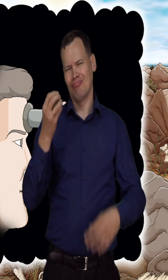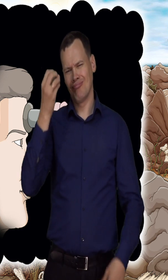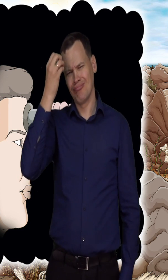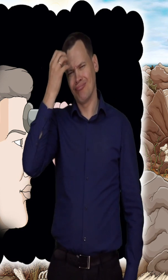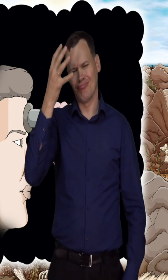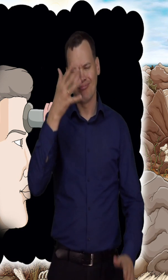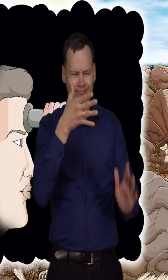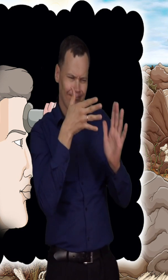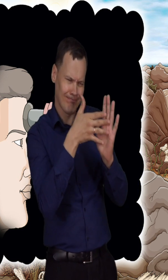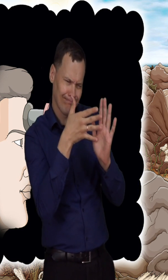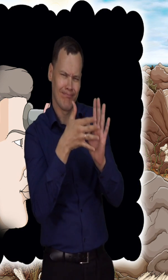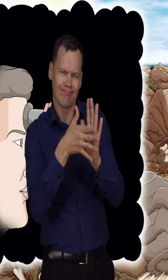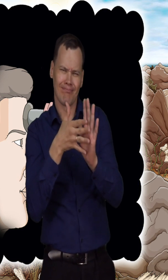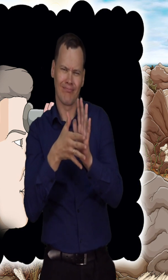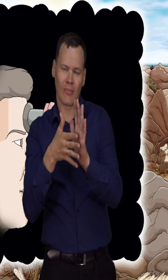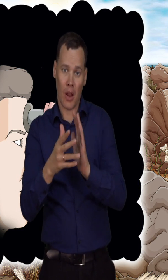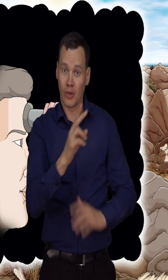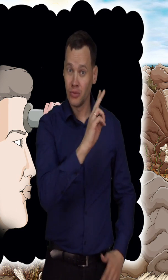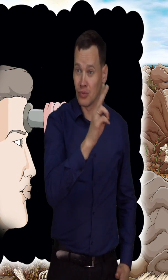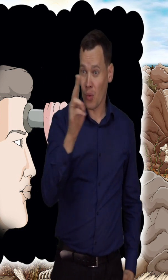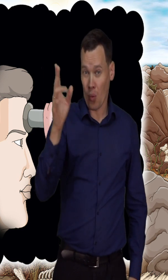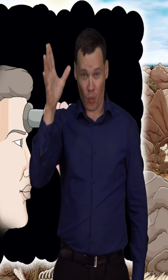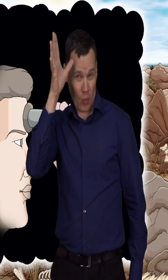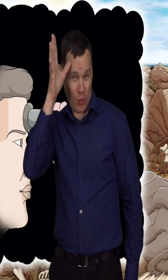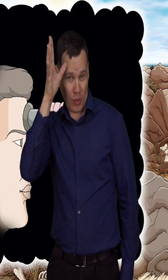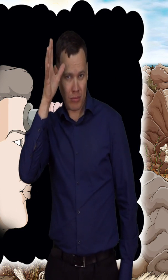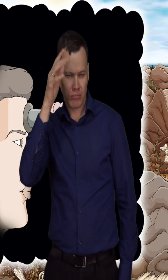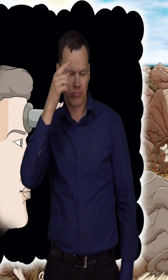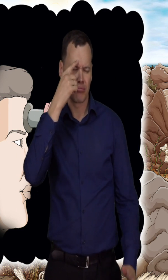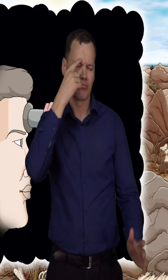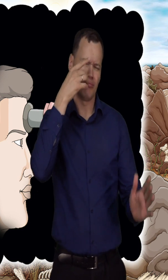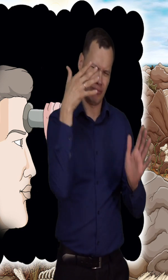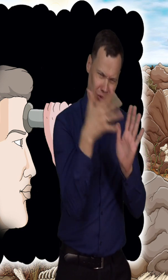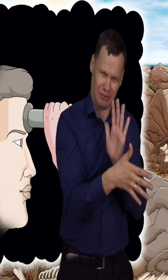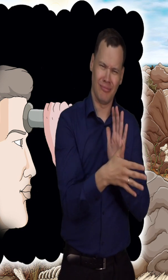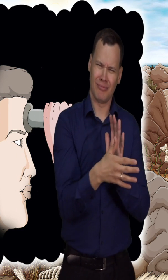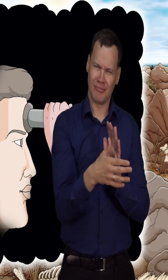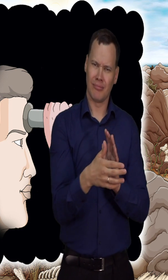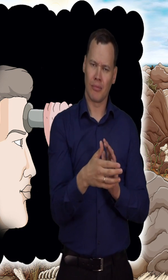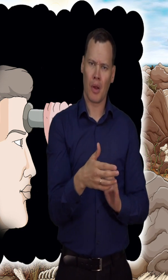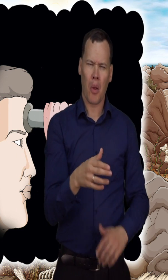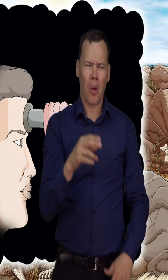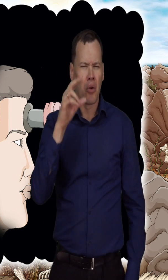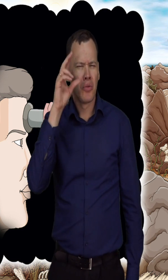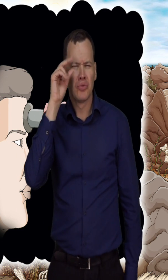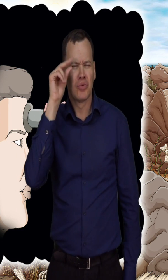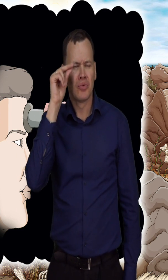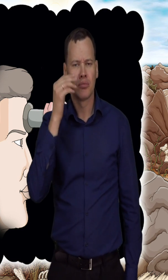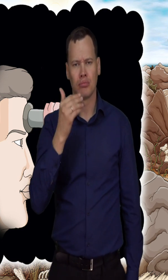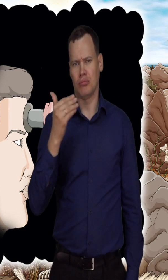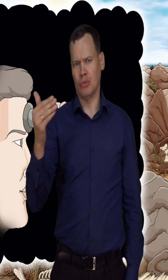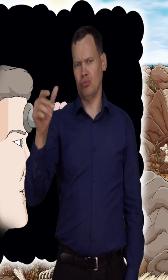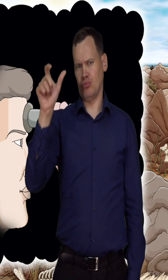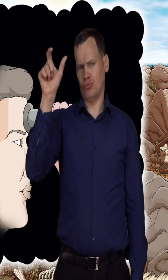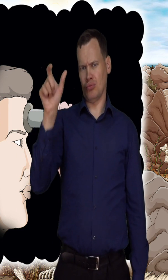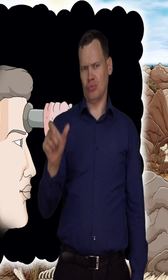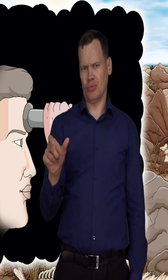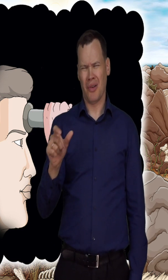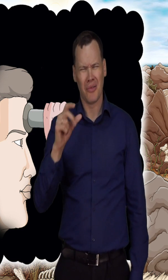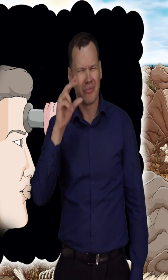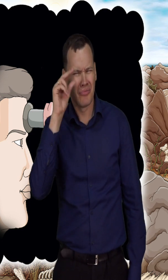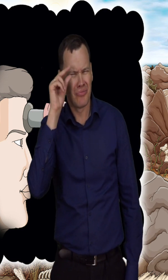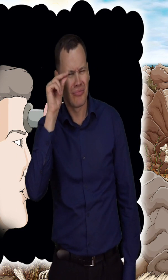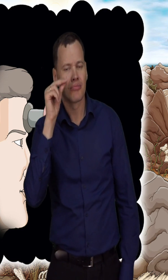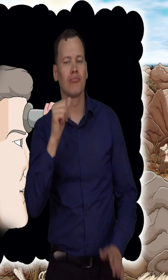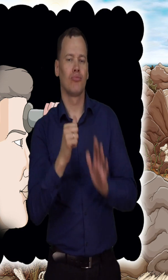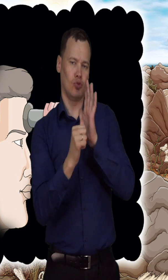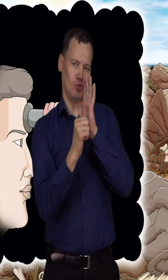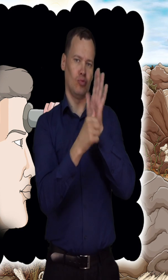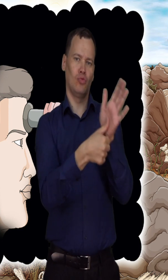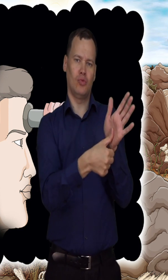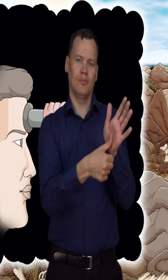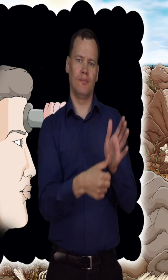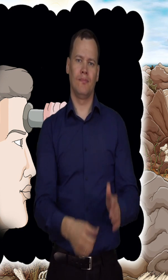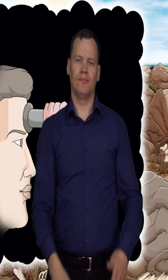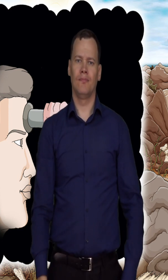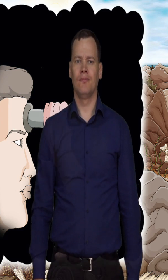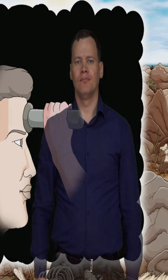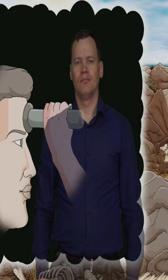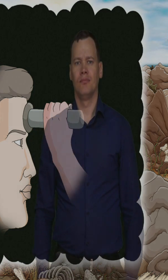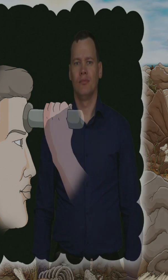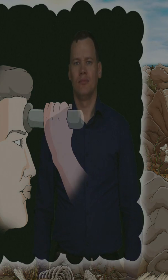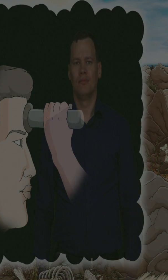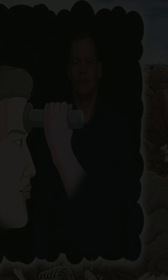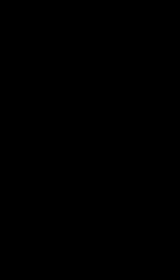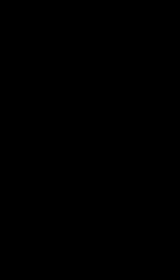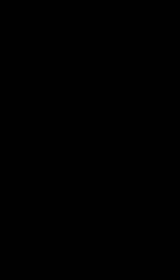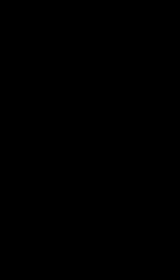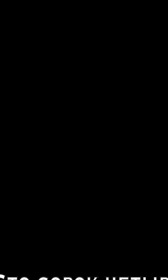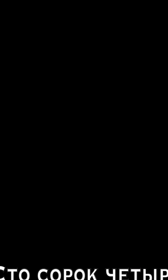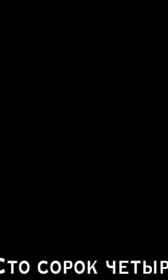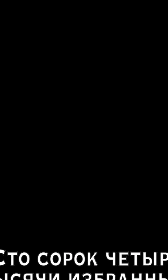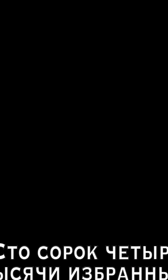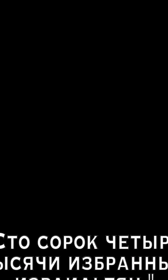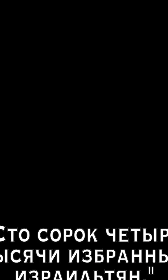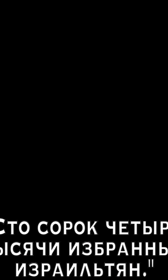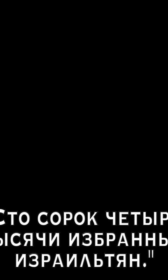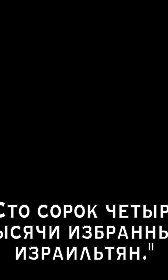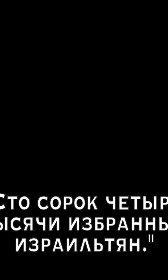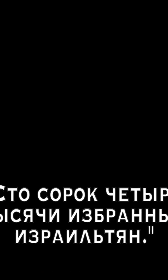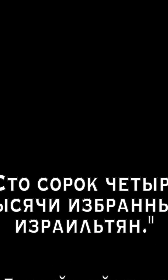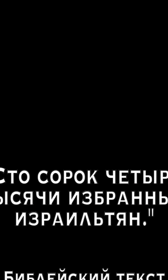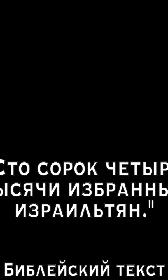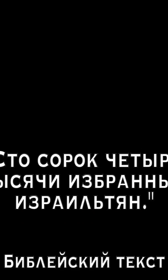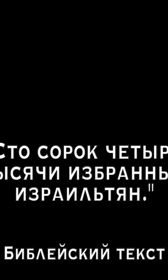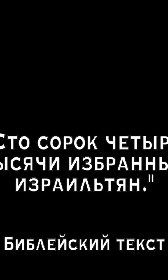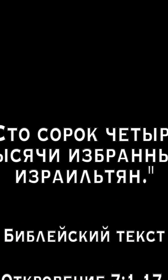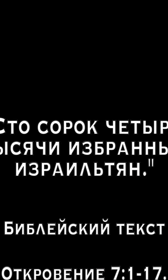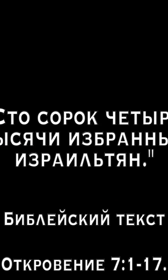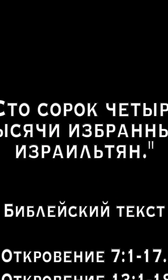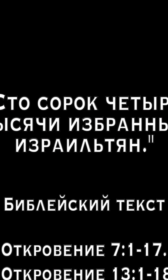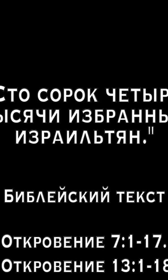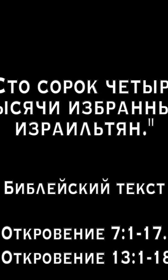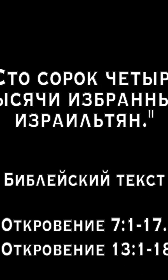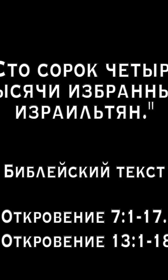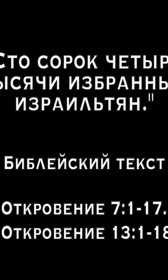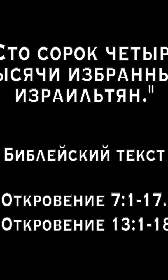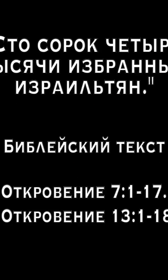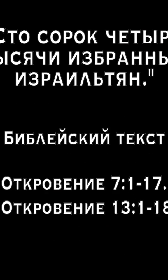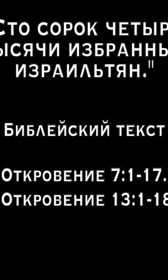Here is a call for wisdom: Let the one who has insight calculate the number of the beast, for it is the number of a man, and that number is 666.